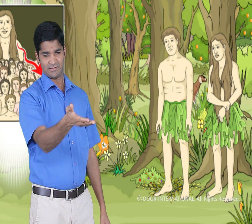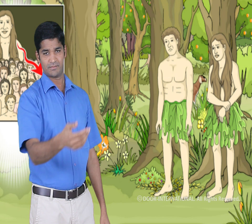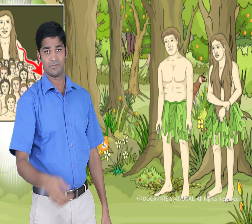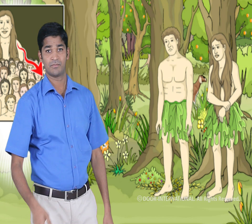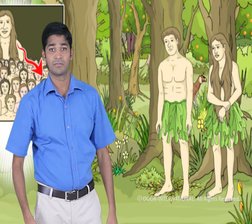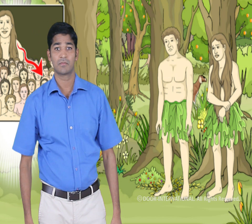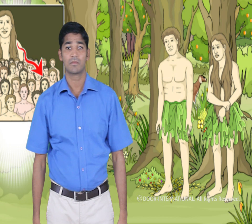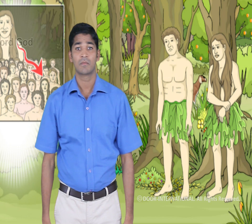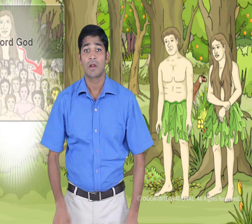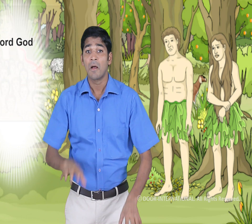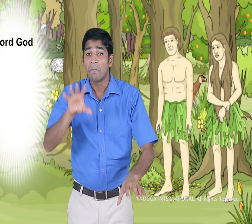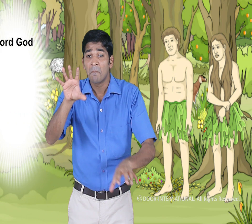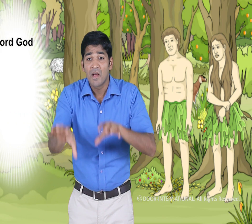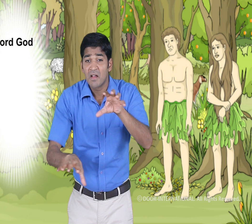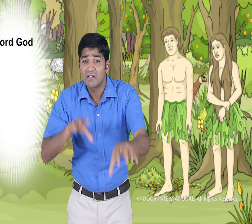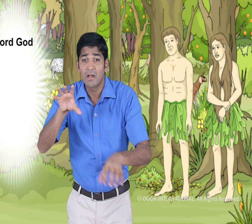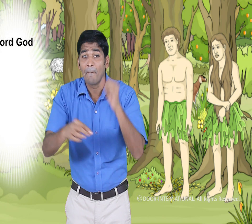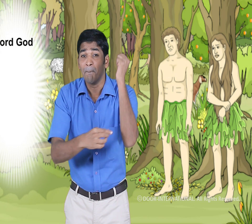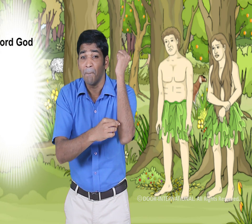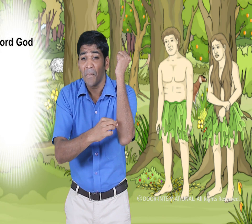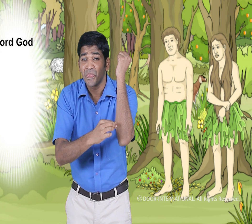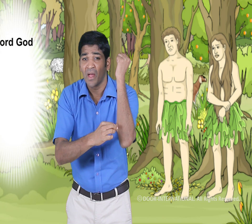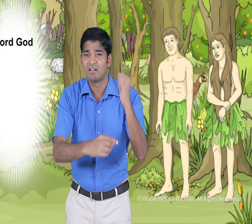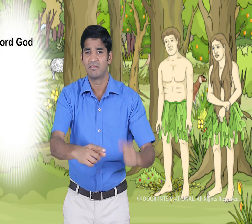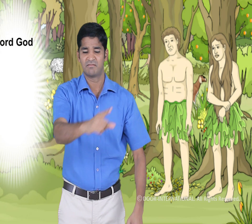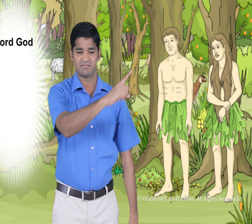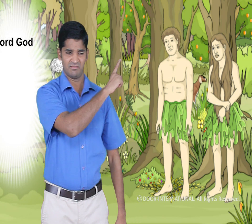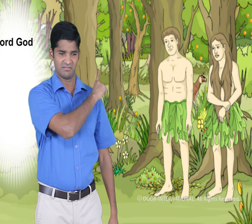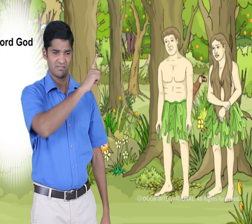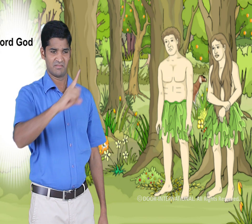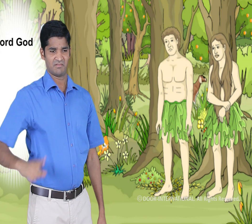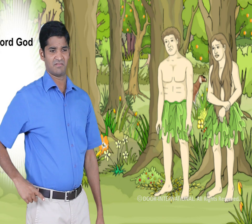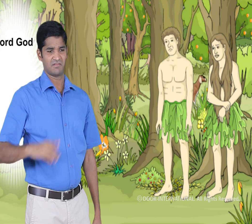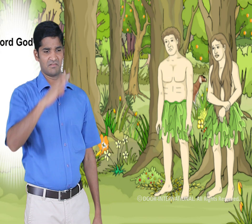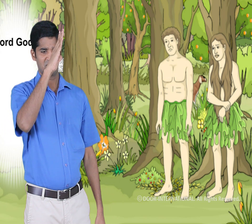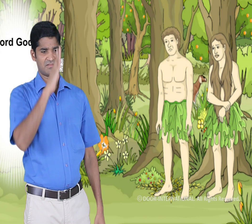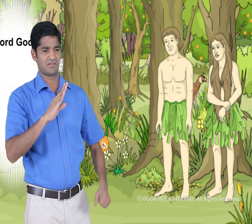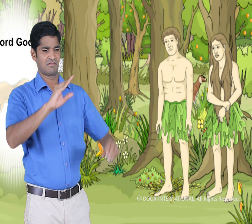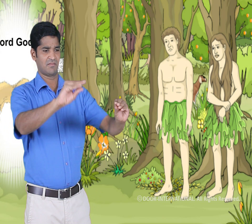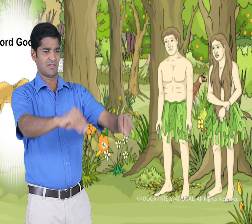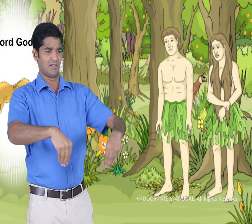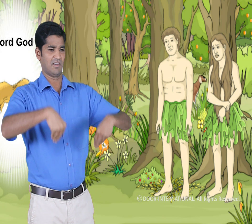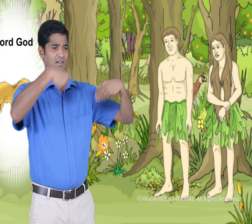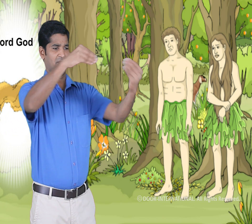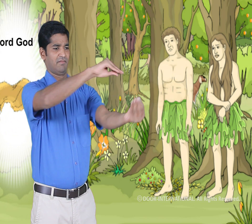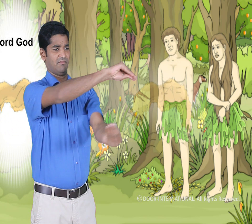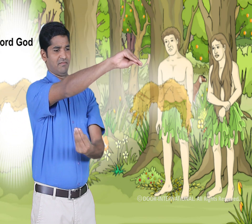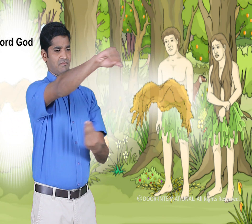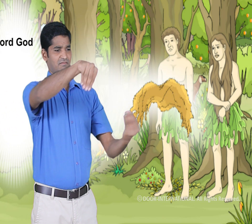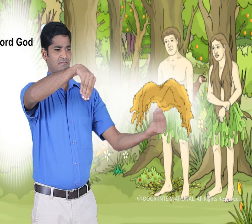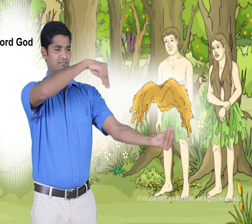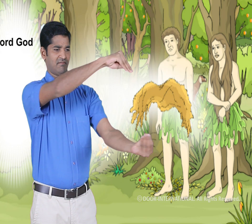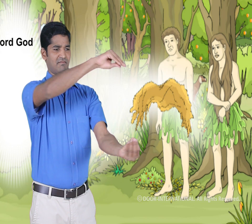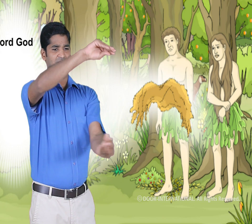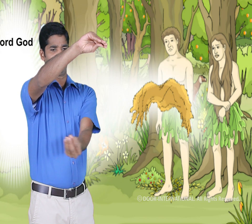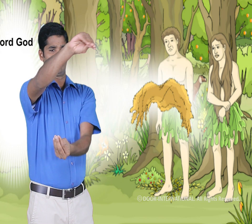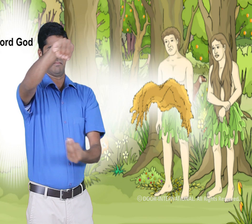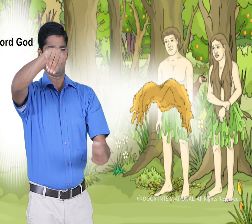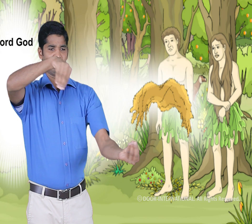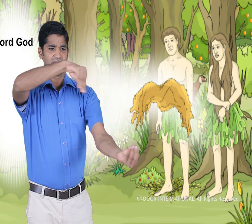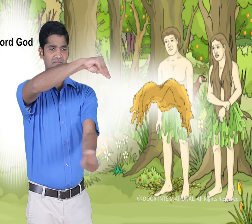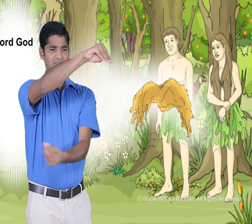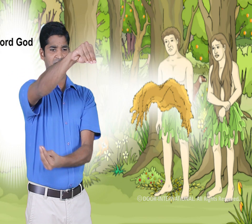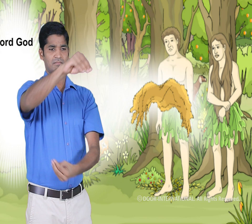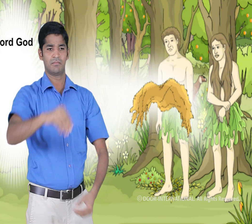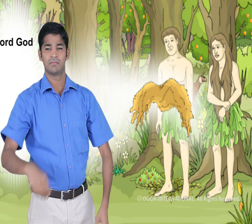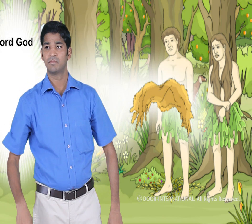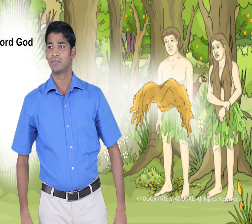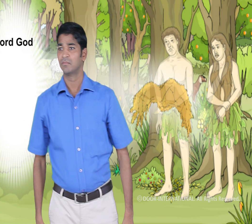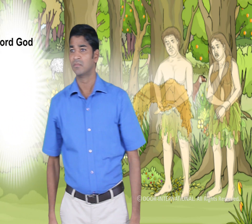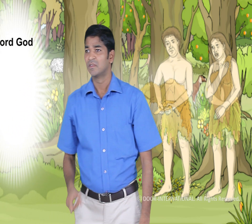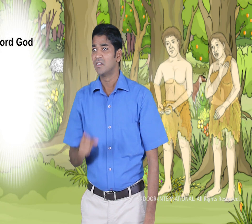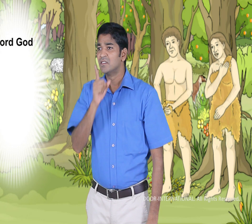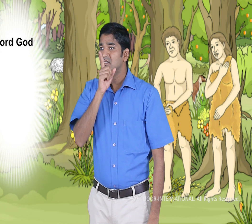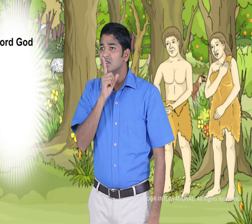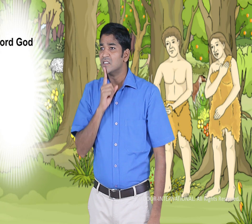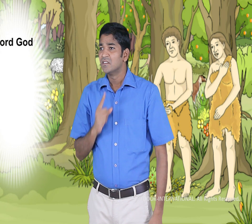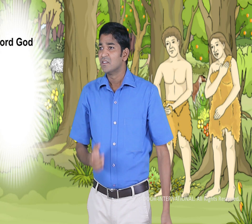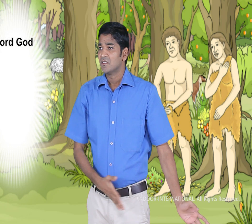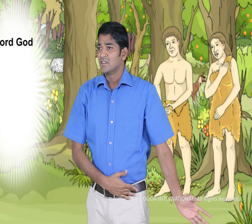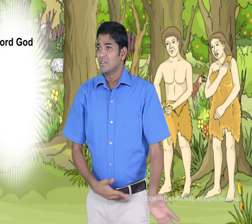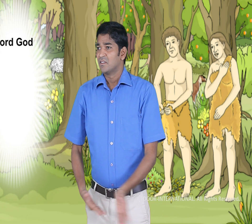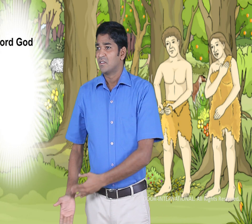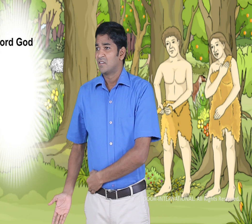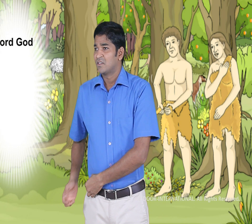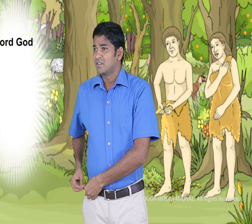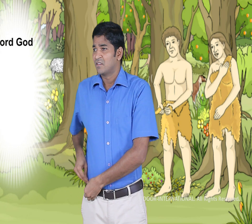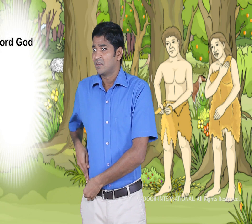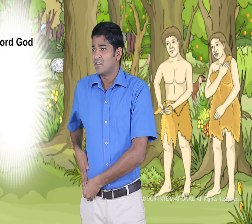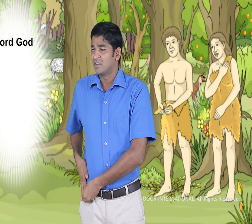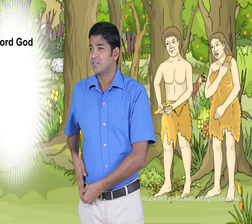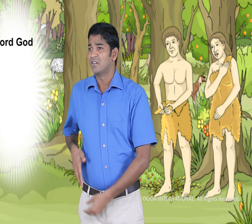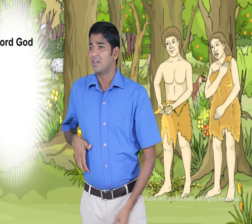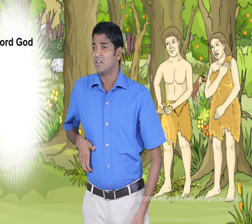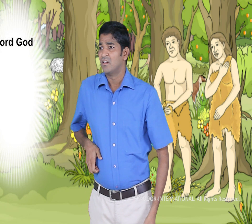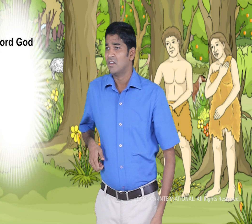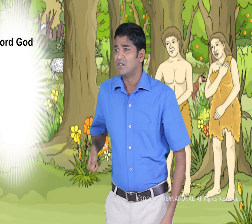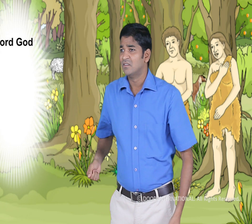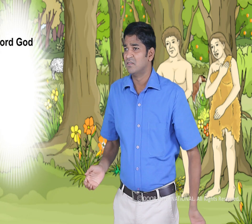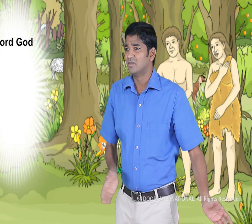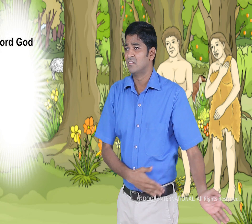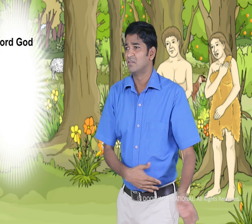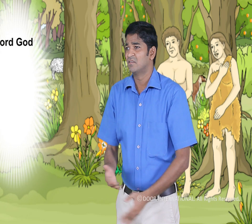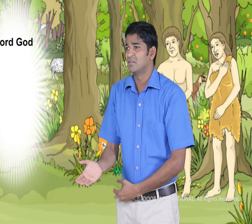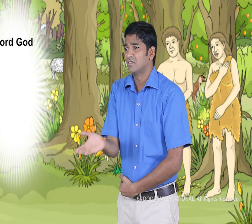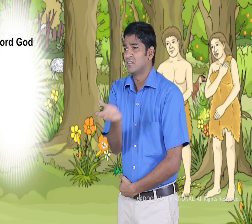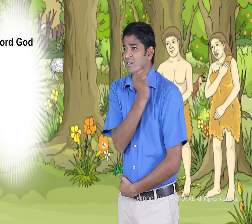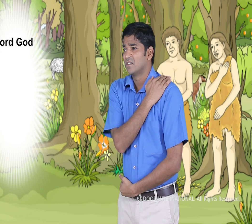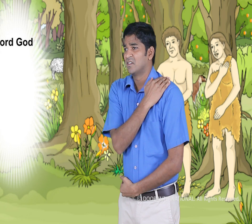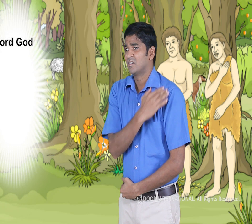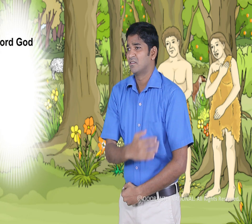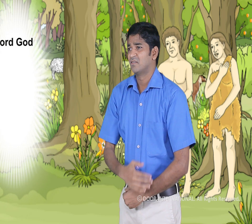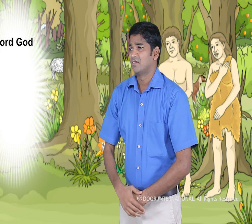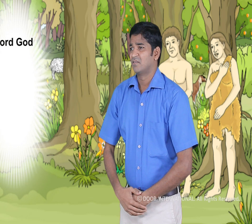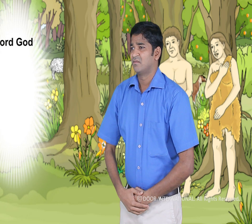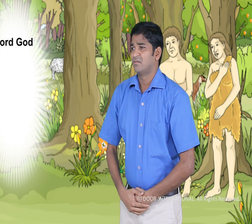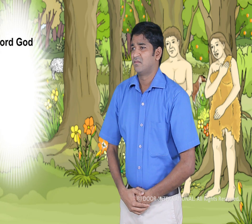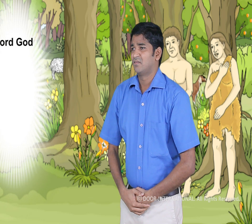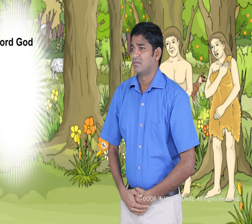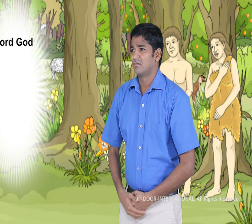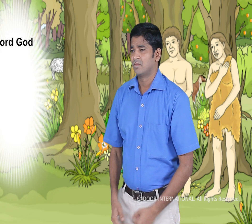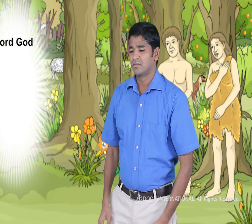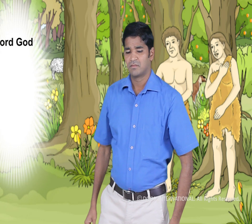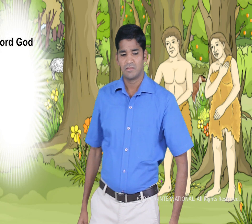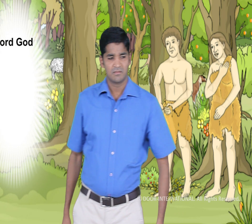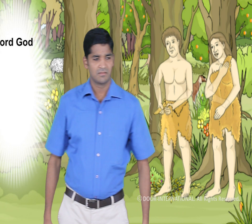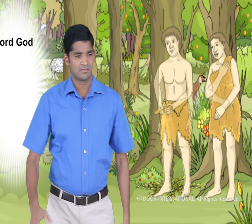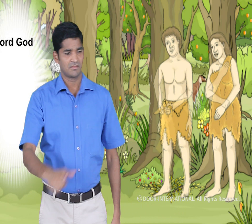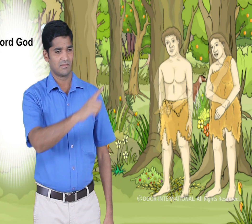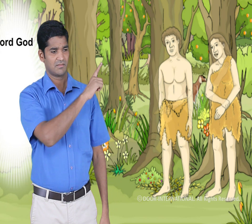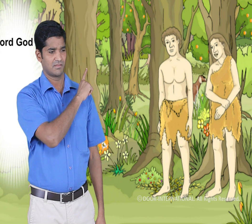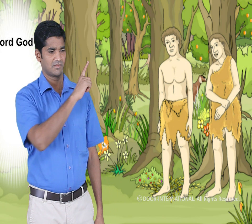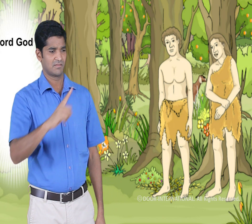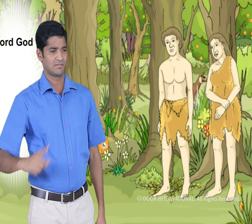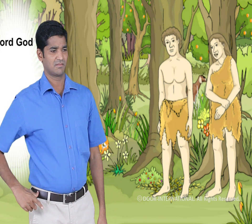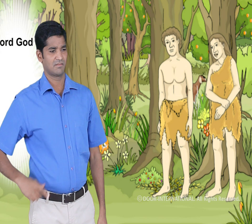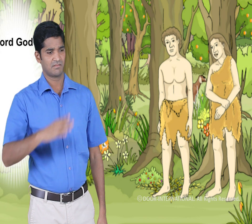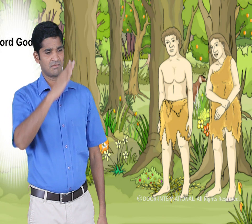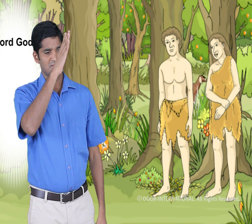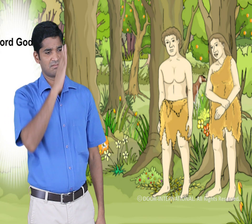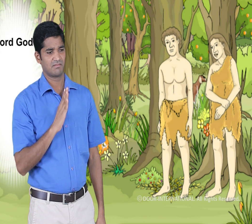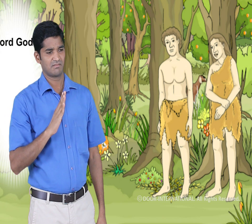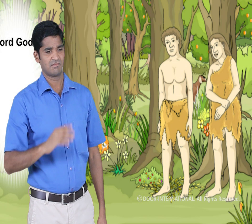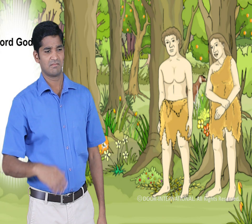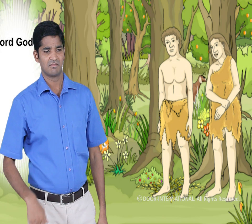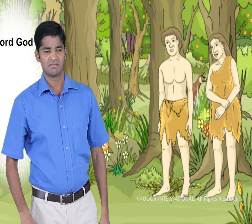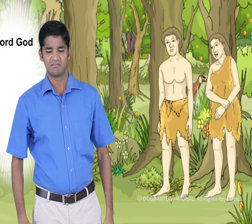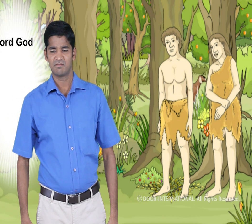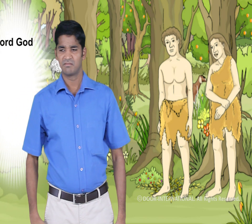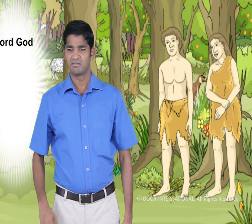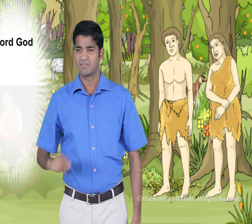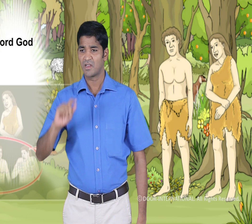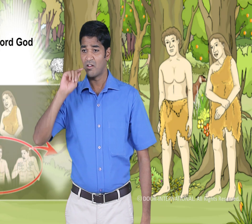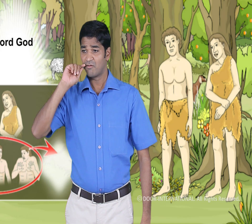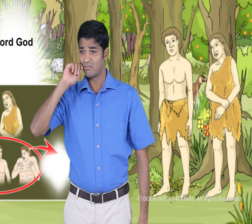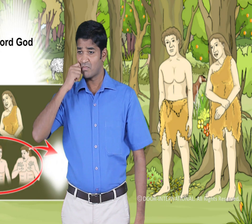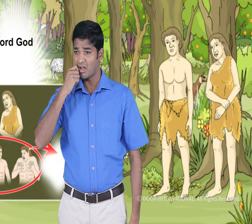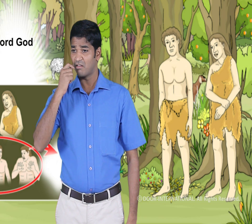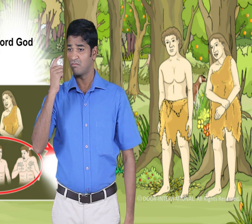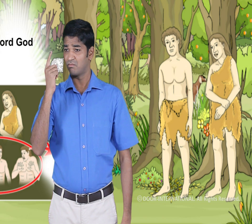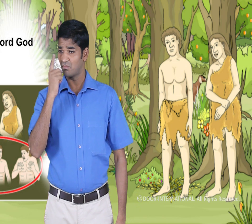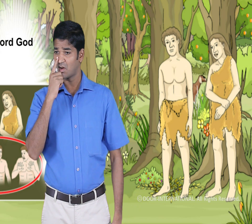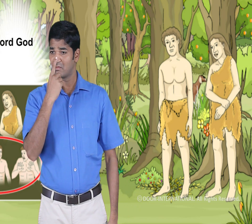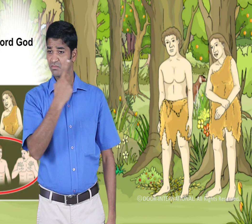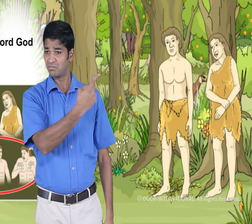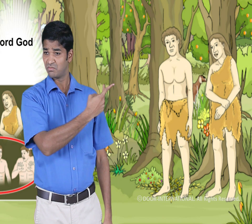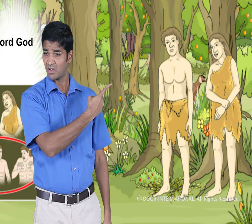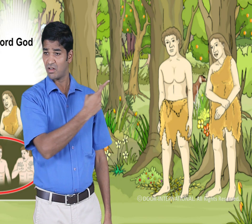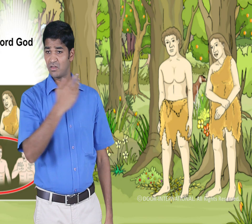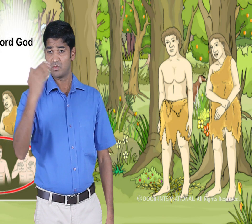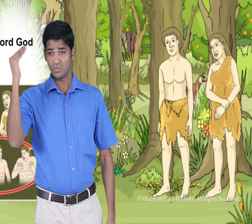And the LORD God made garments of skin for Adam and his wife, and He clothed them.